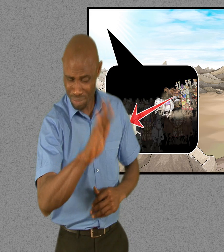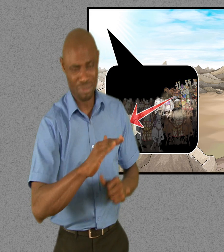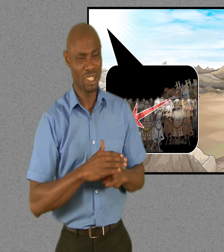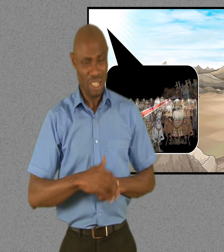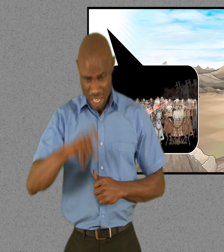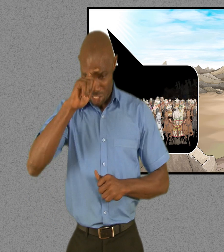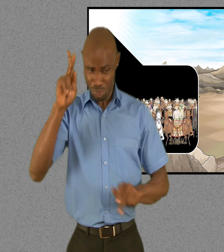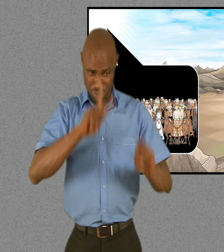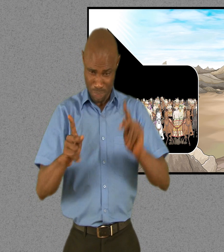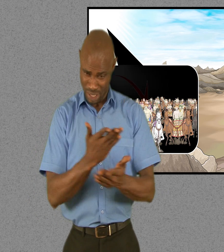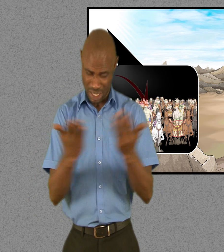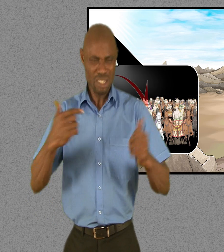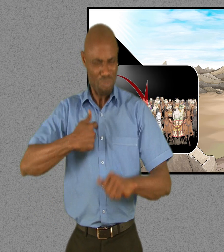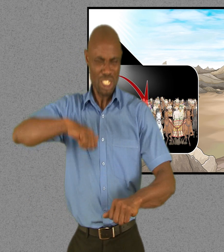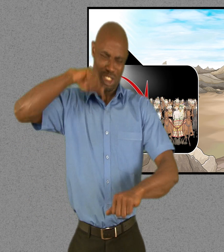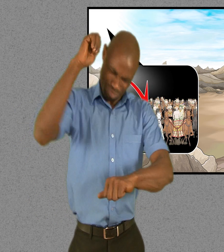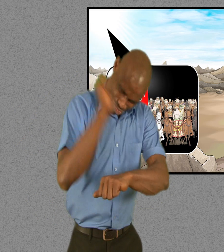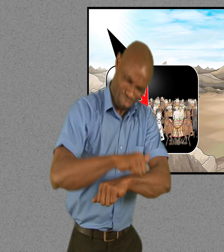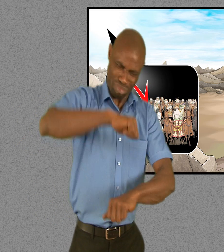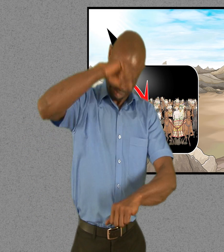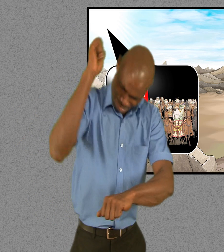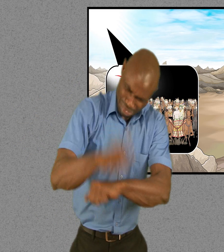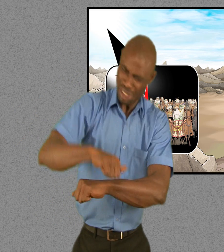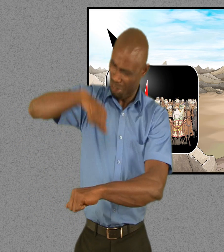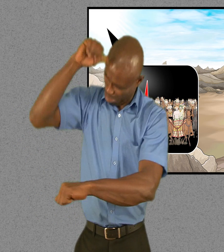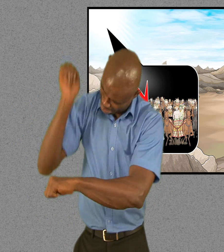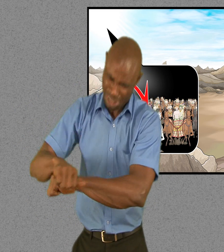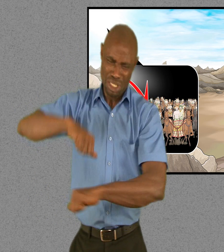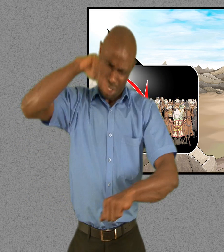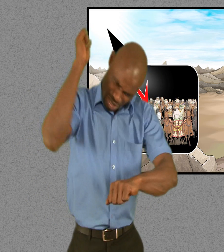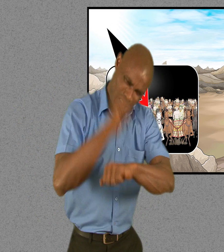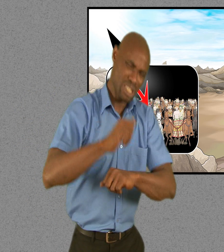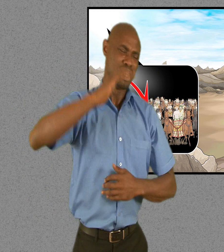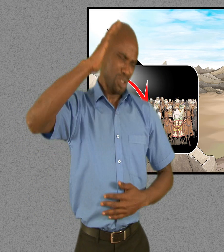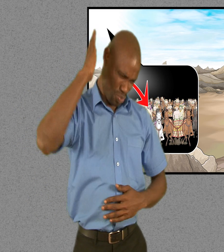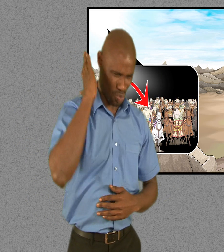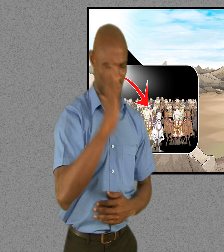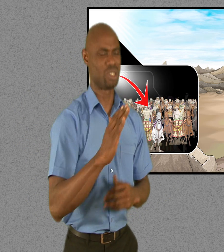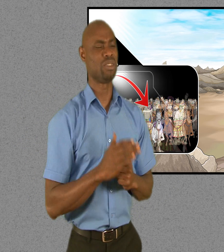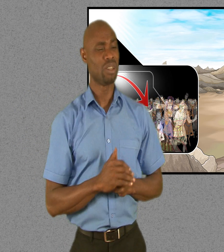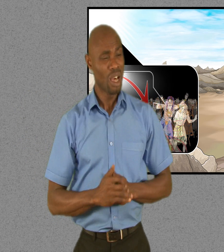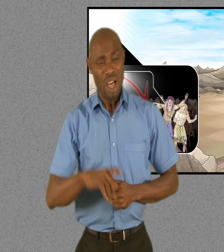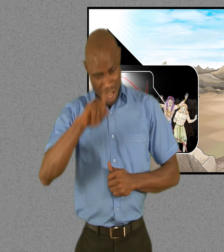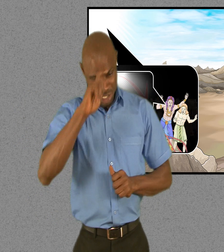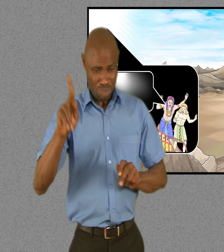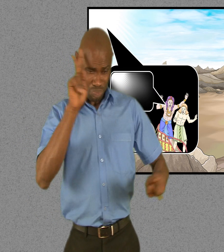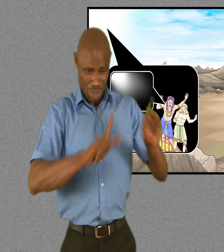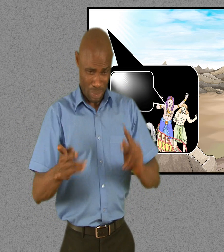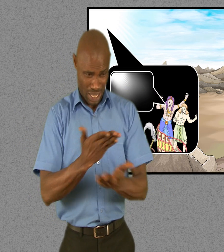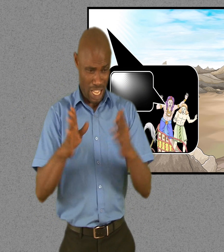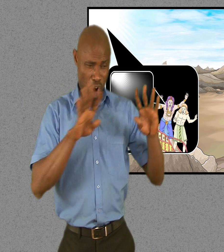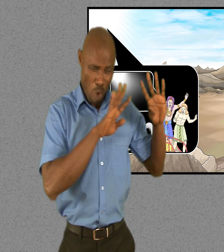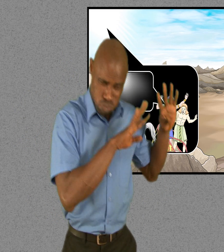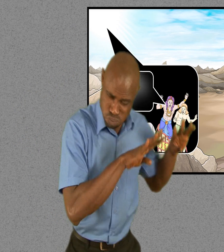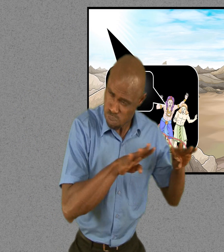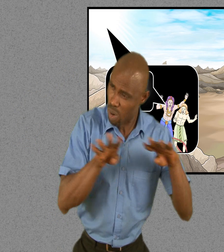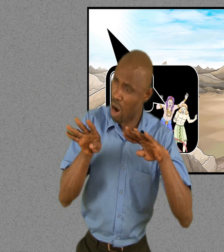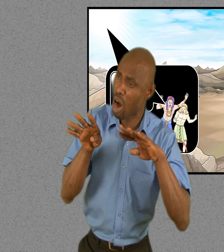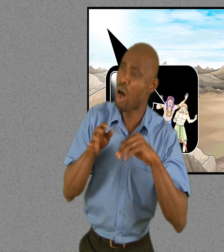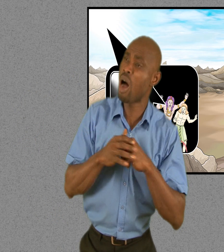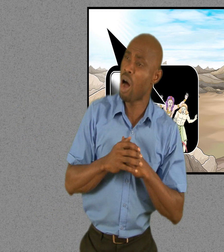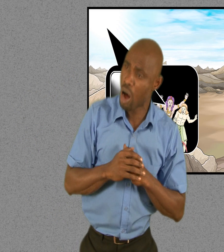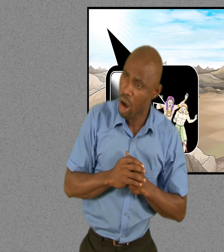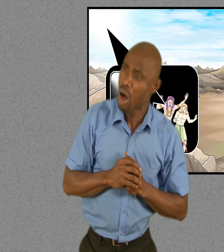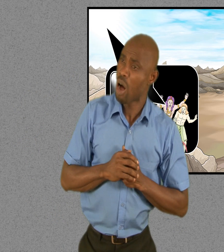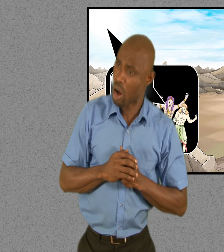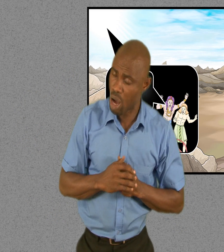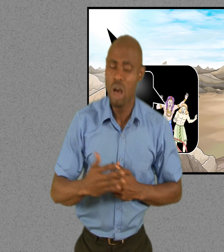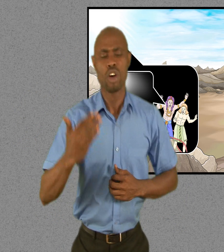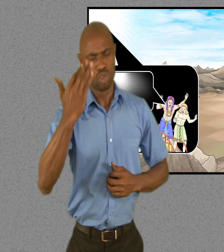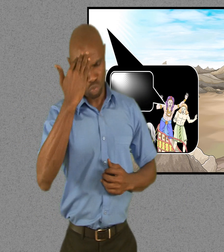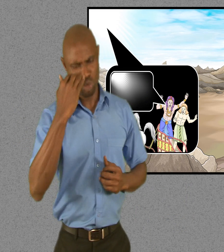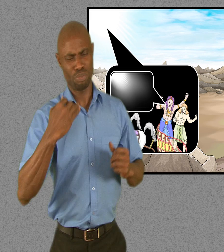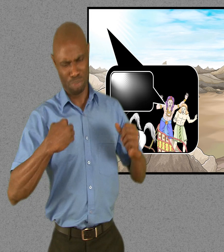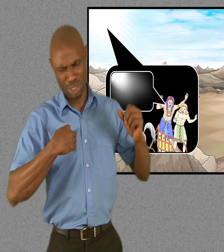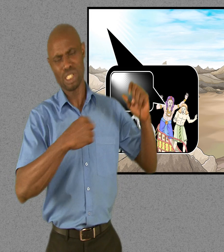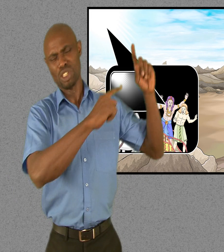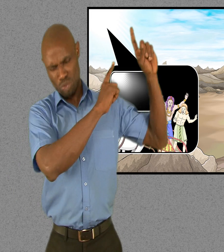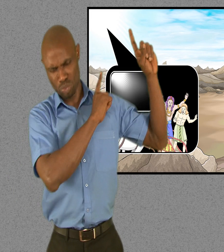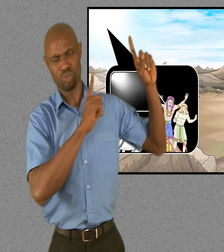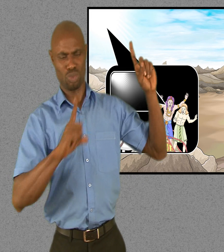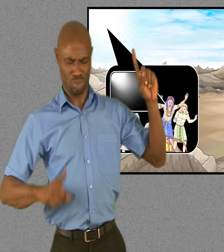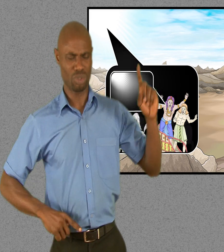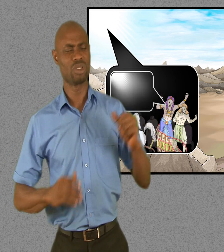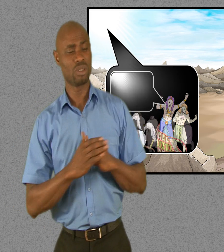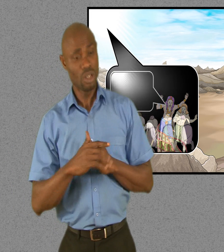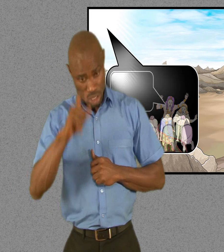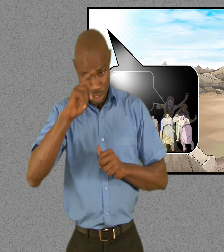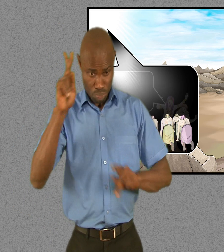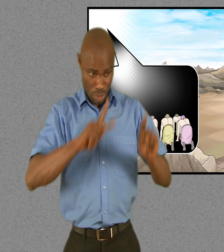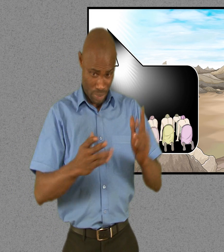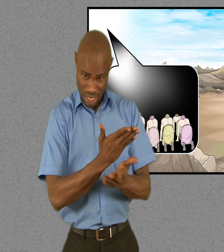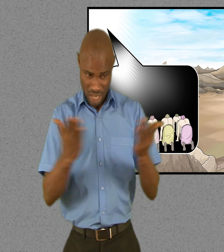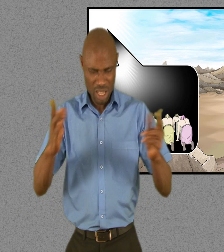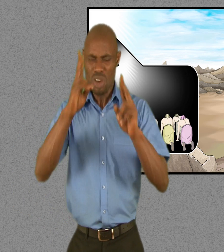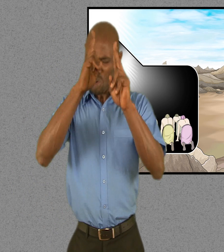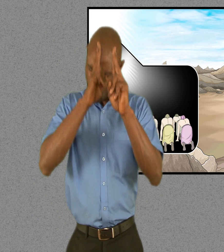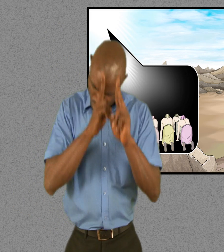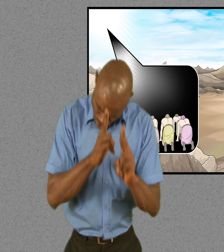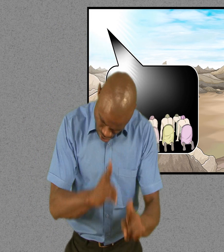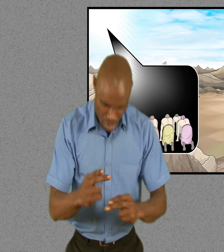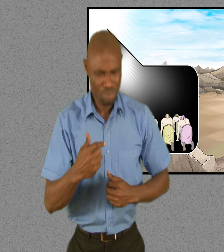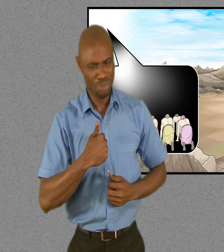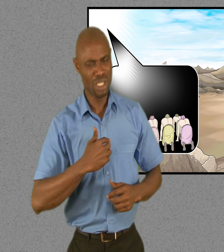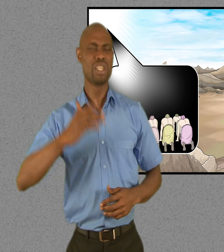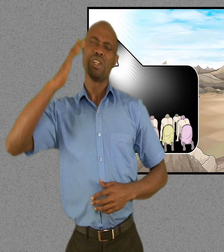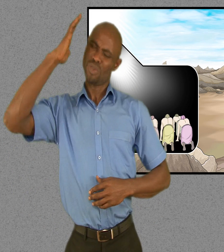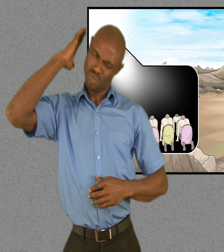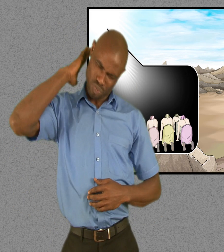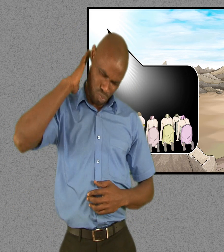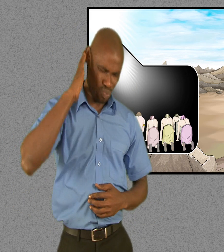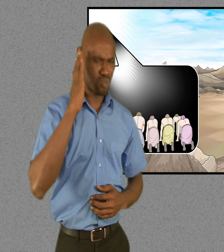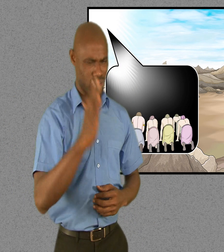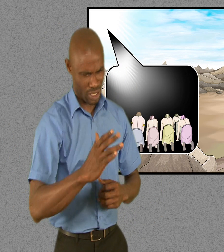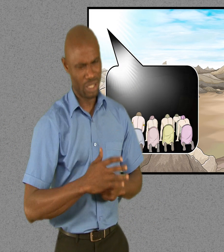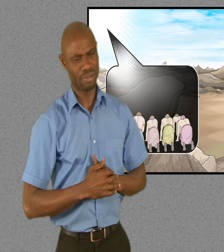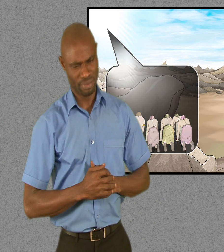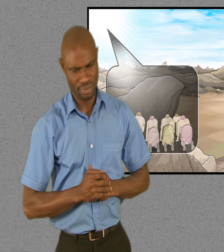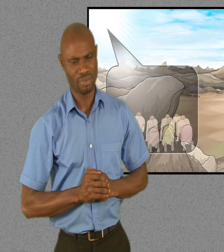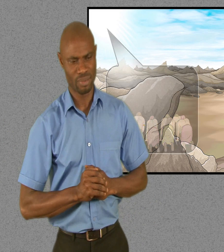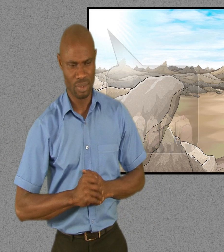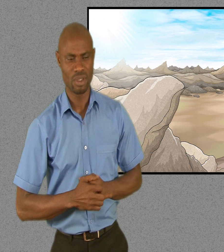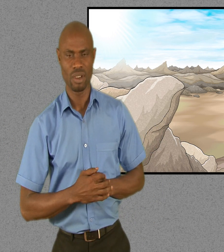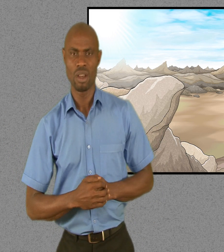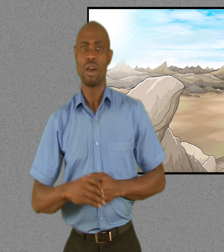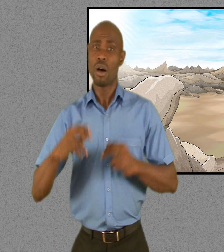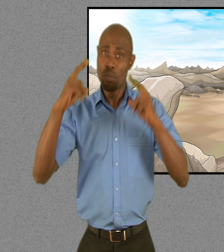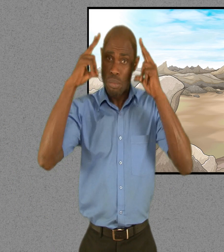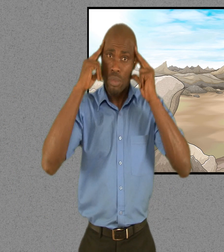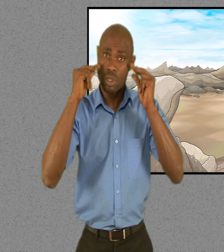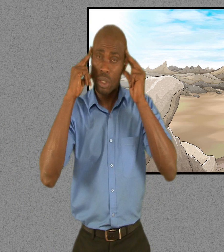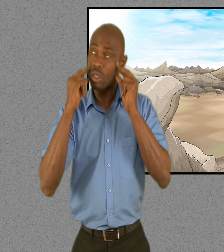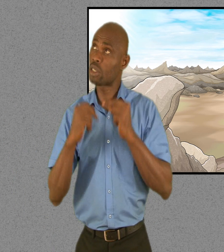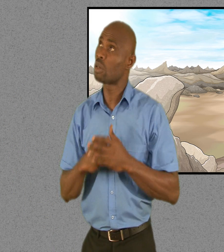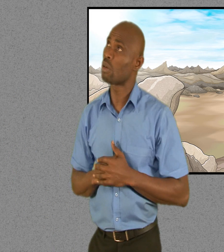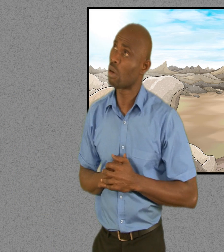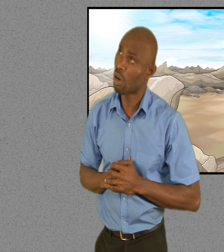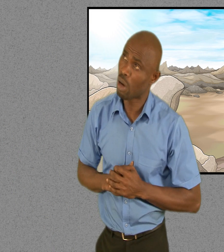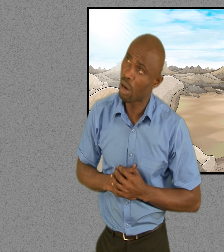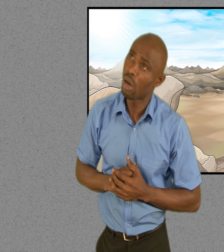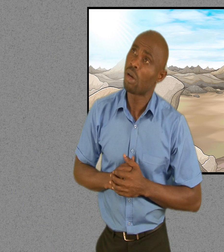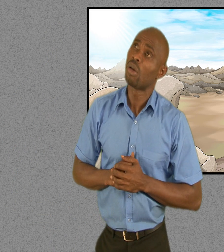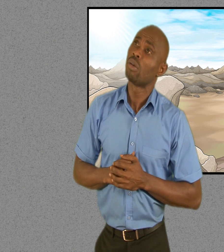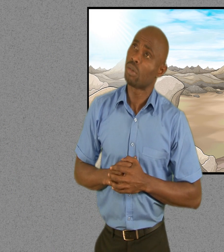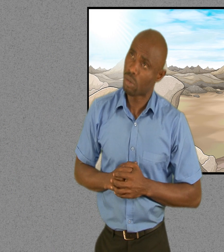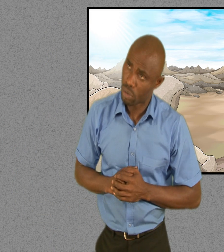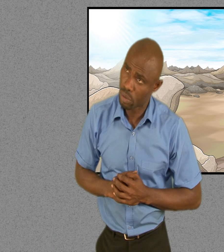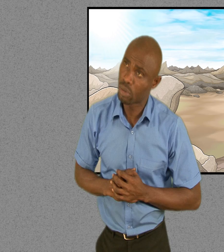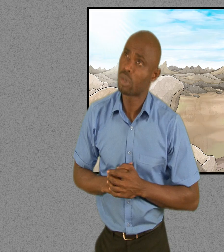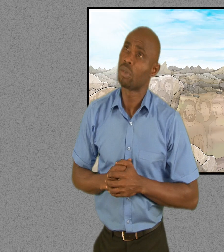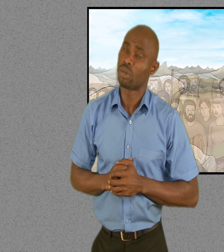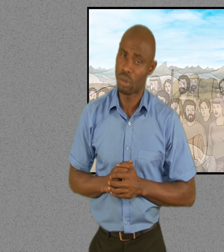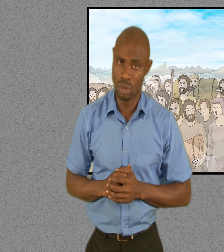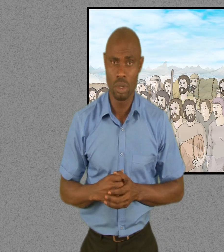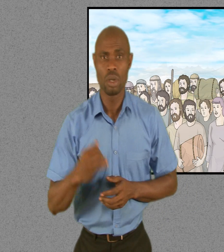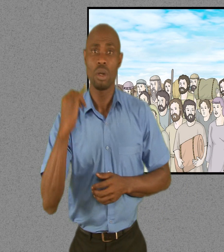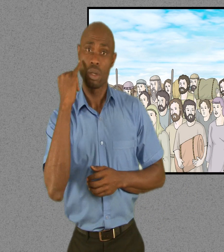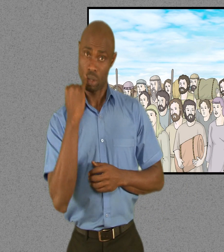Then I will gain honor by means of Pharaoh and all his army and chariots and horsemen.